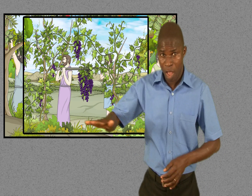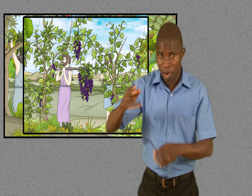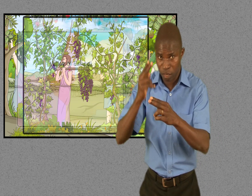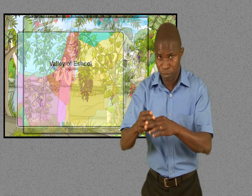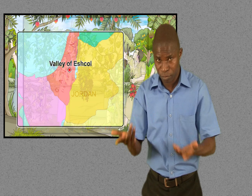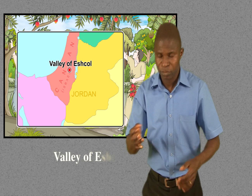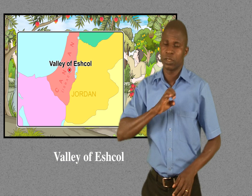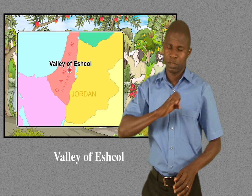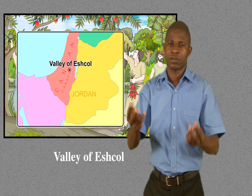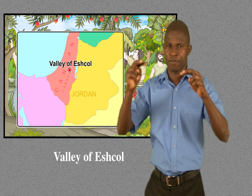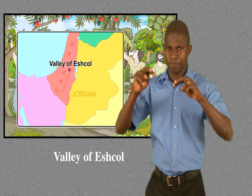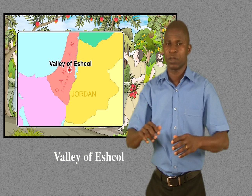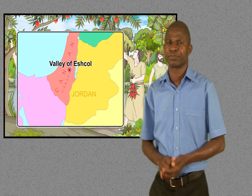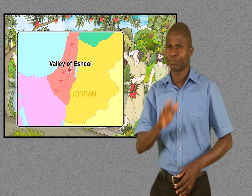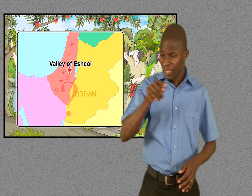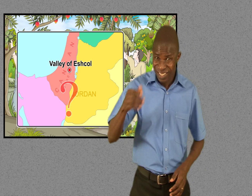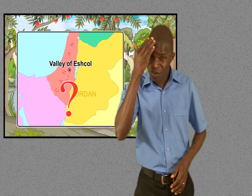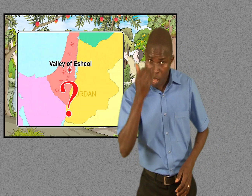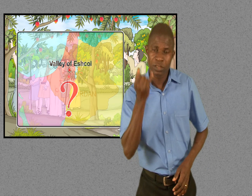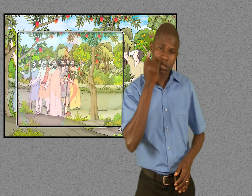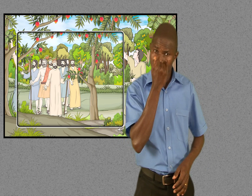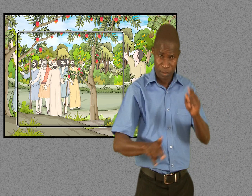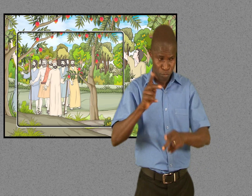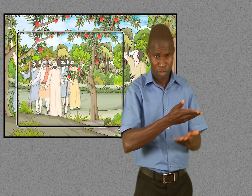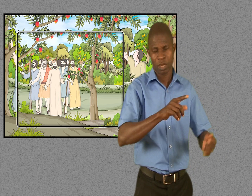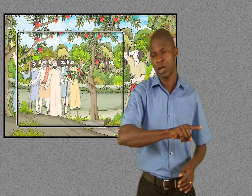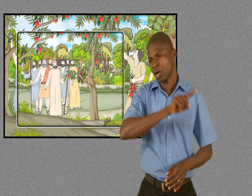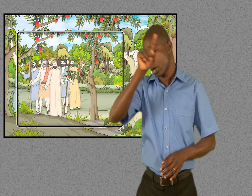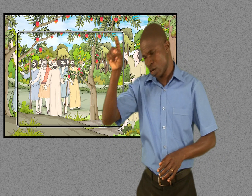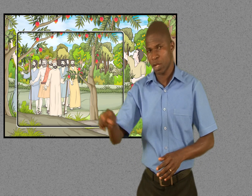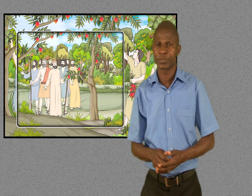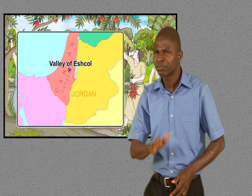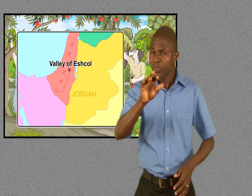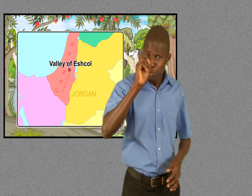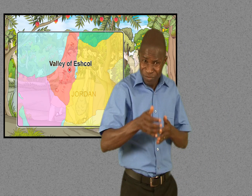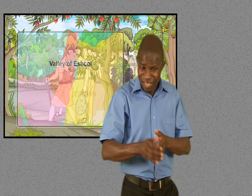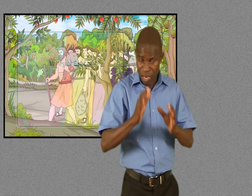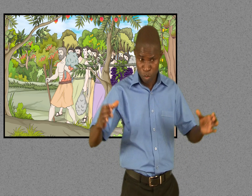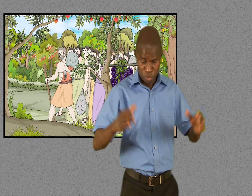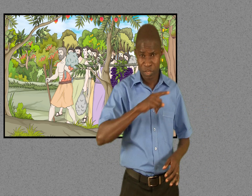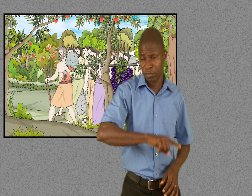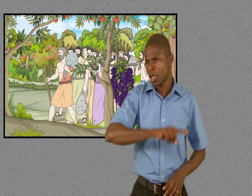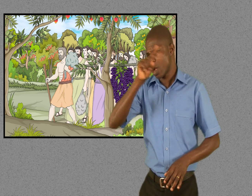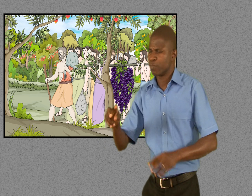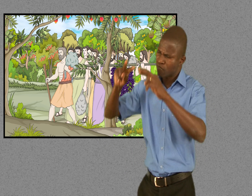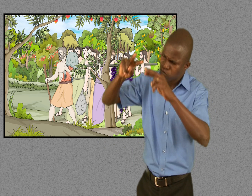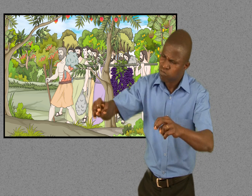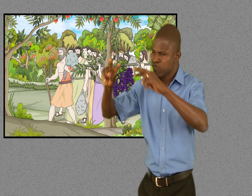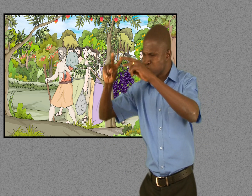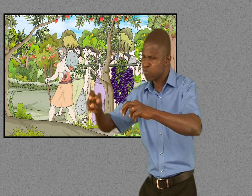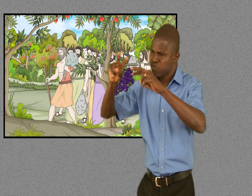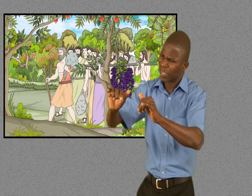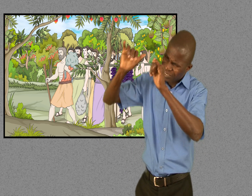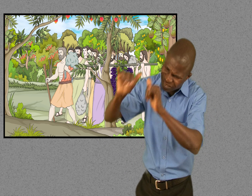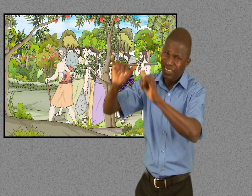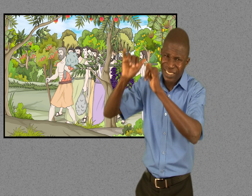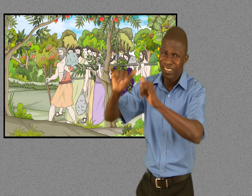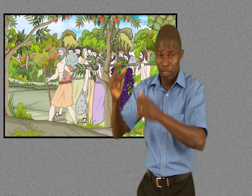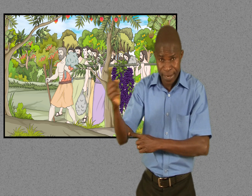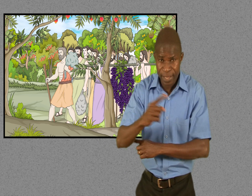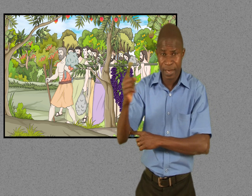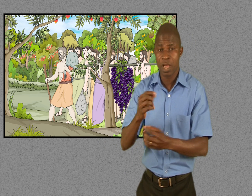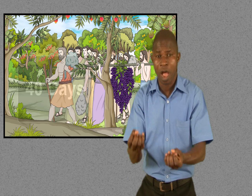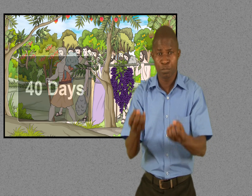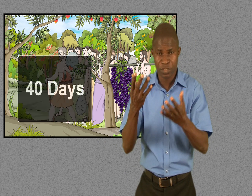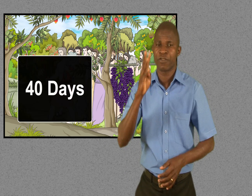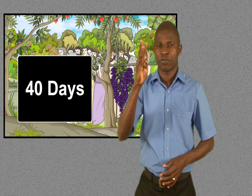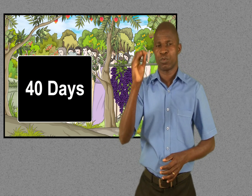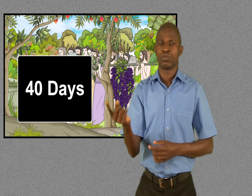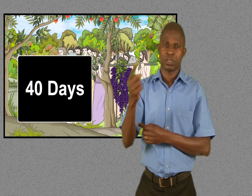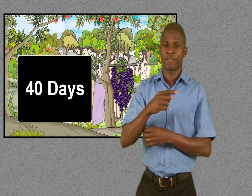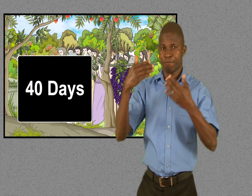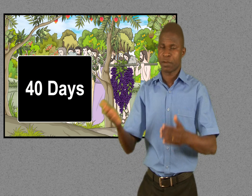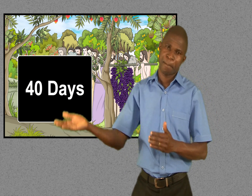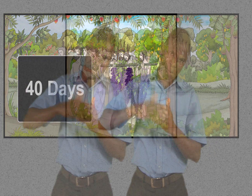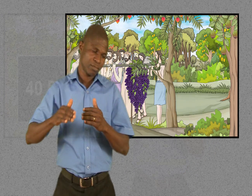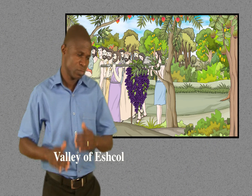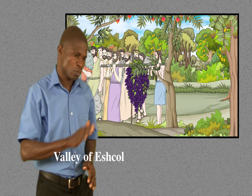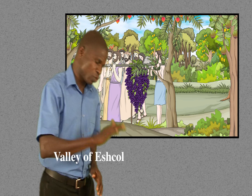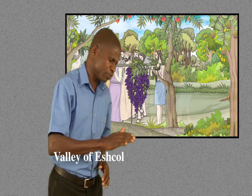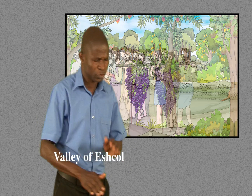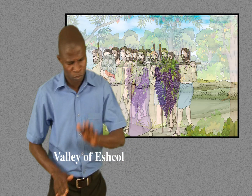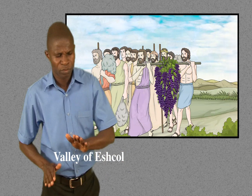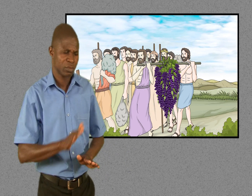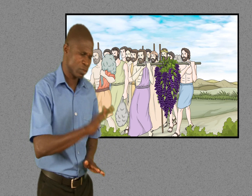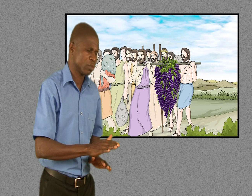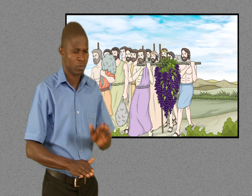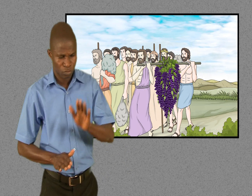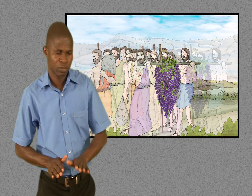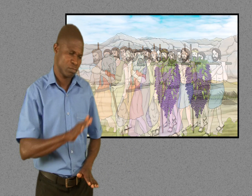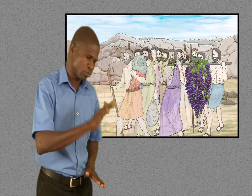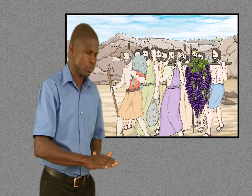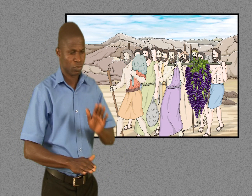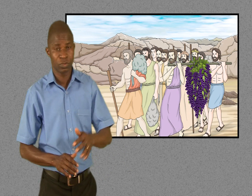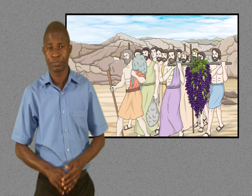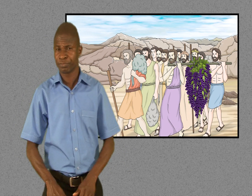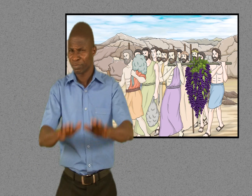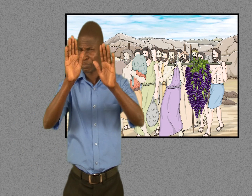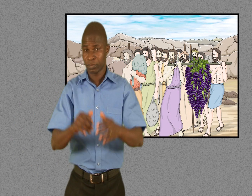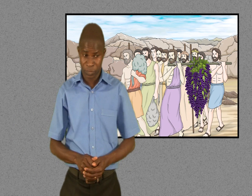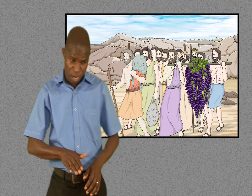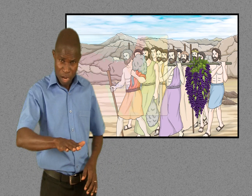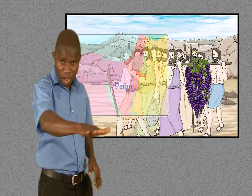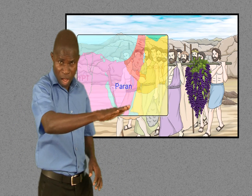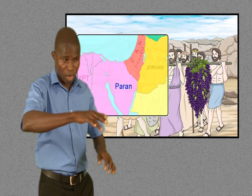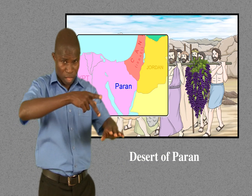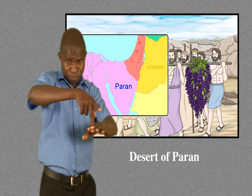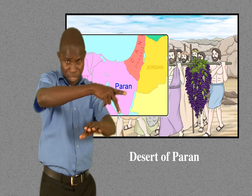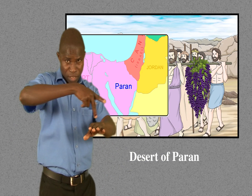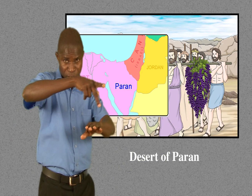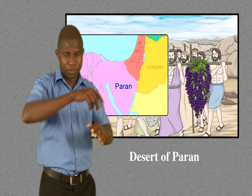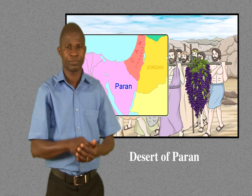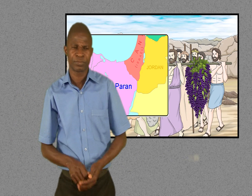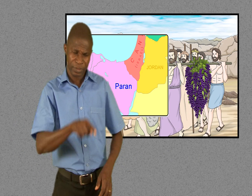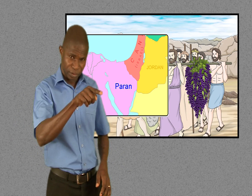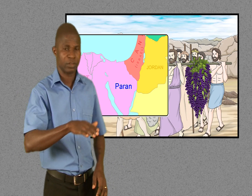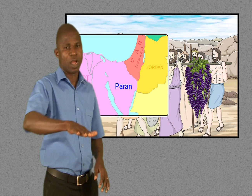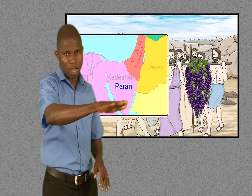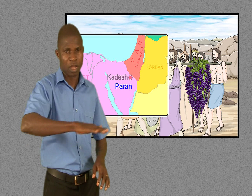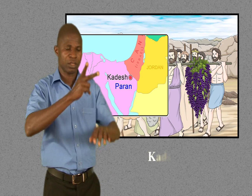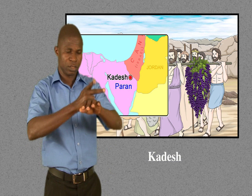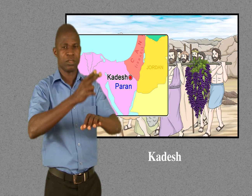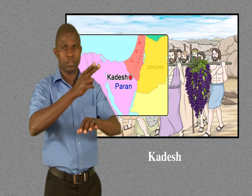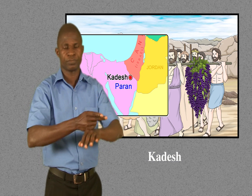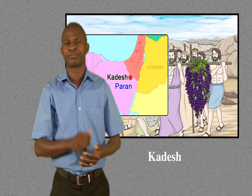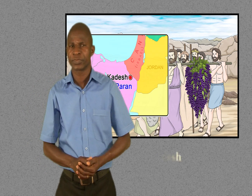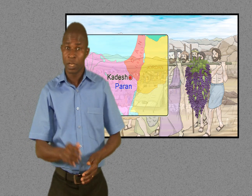After forty days the men returned from spying out the land, and they went back to Moses, Aaron, and the whole congregation of Israel in the Wilderness of Paran at Kadesh.